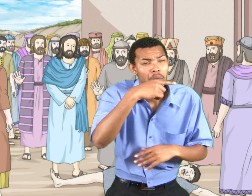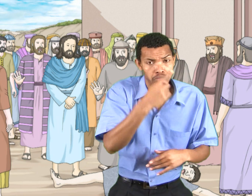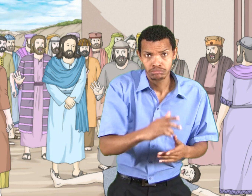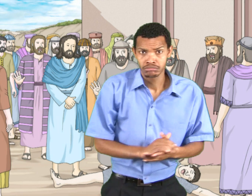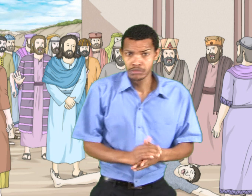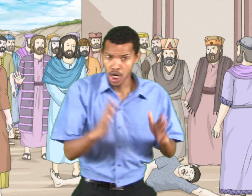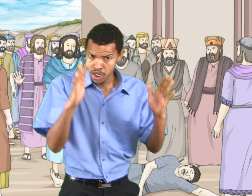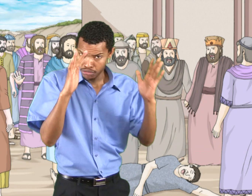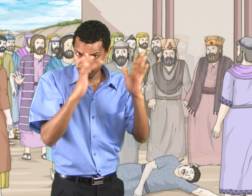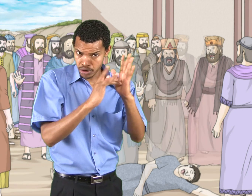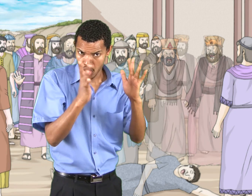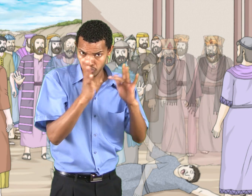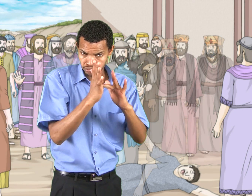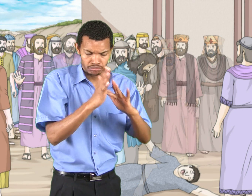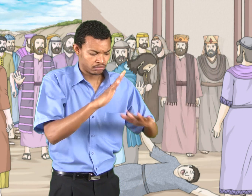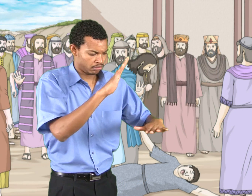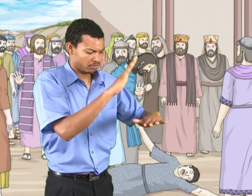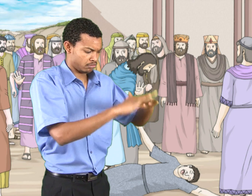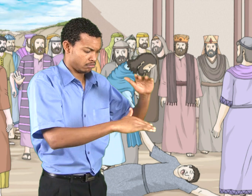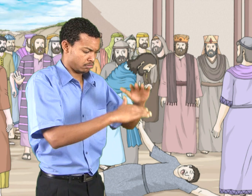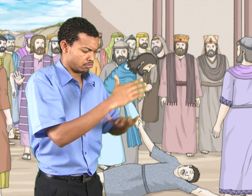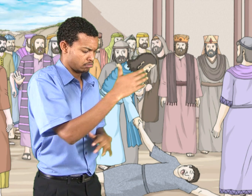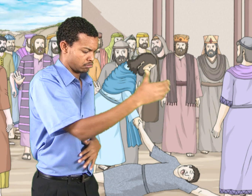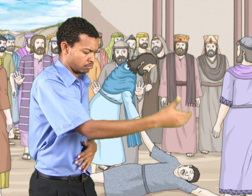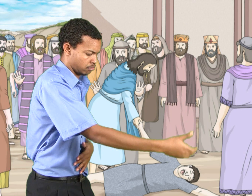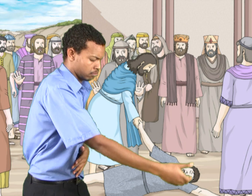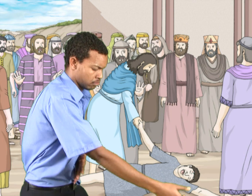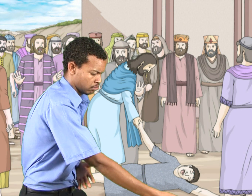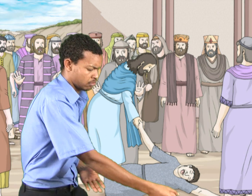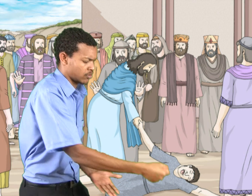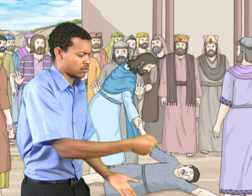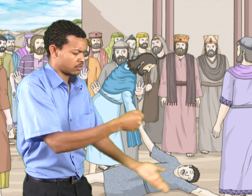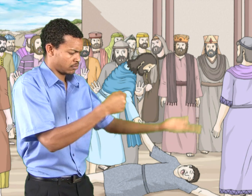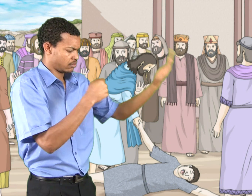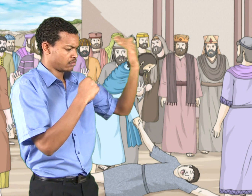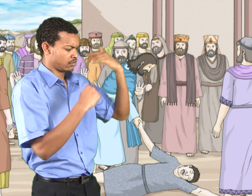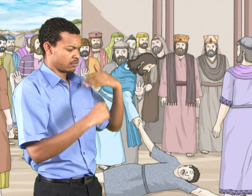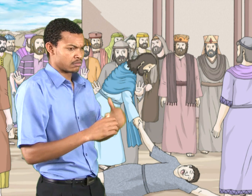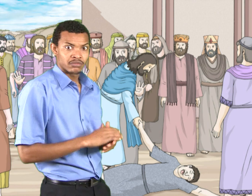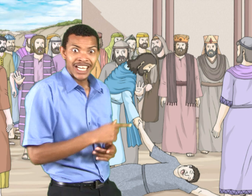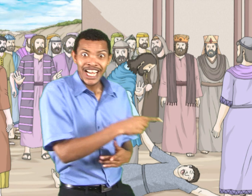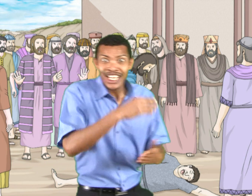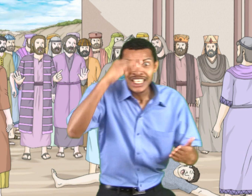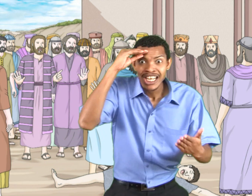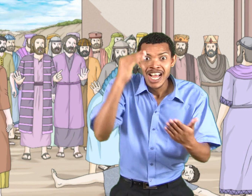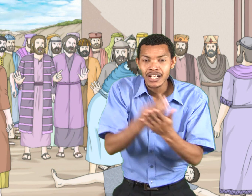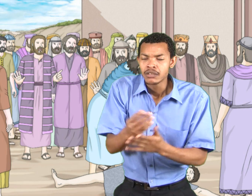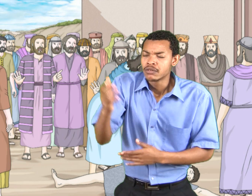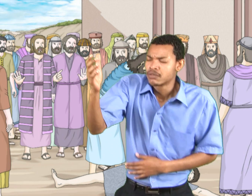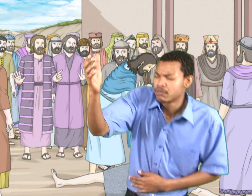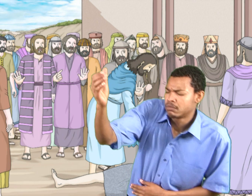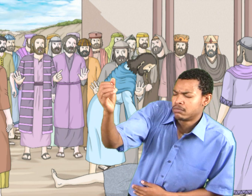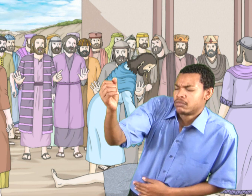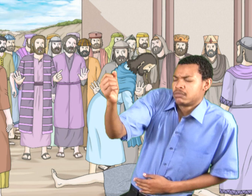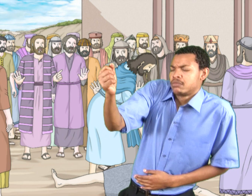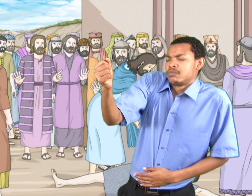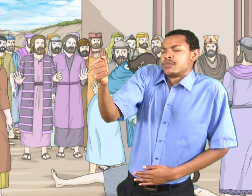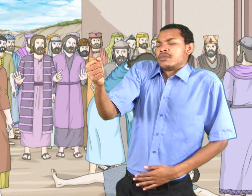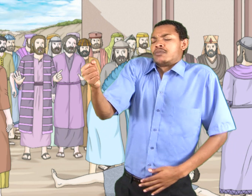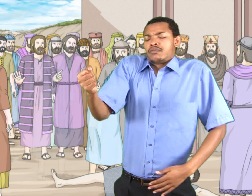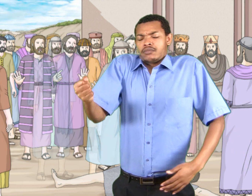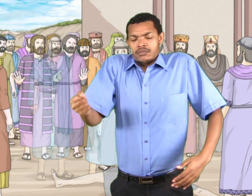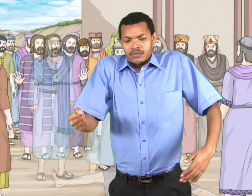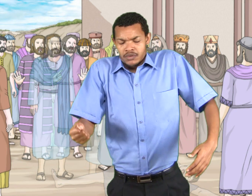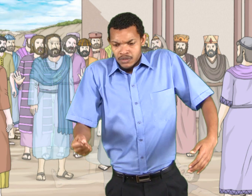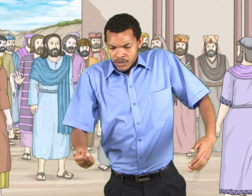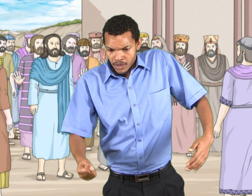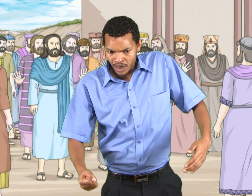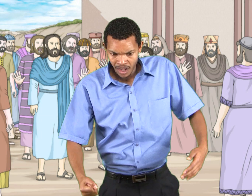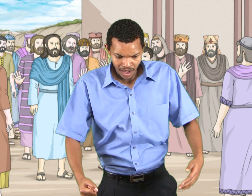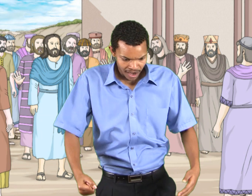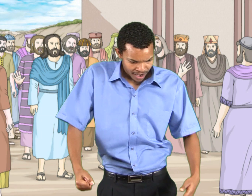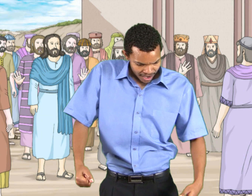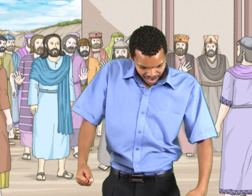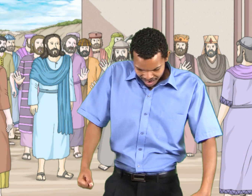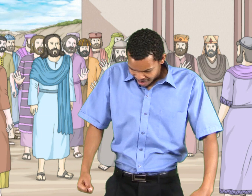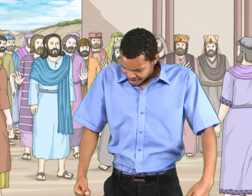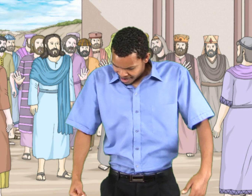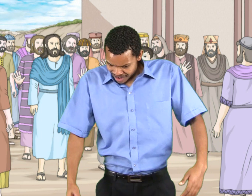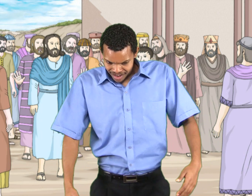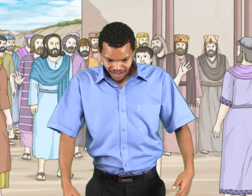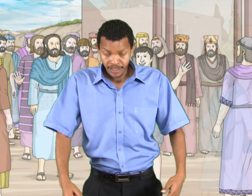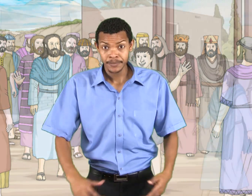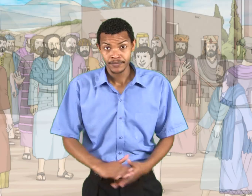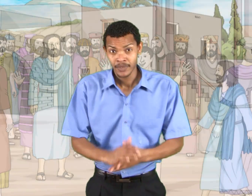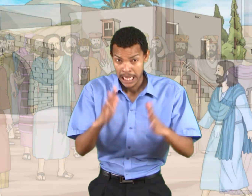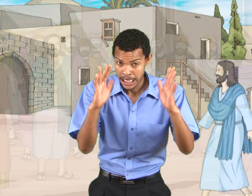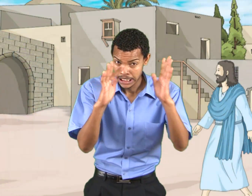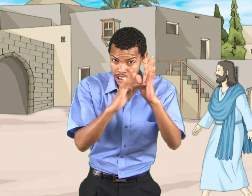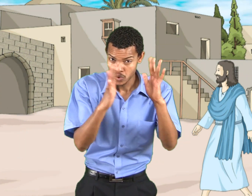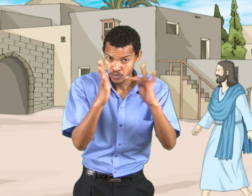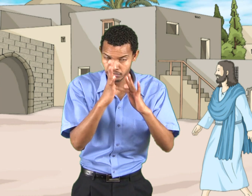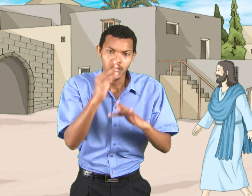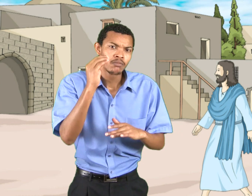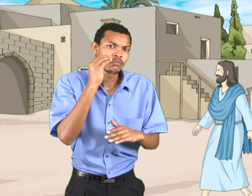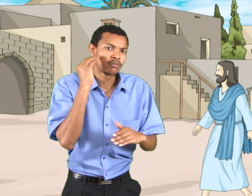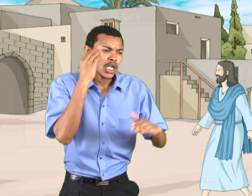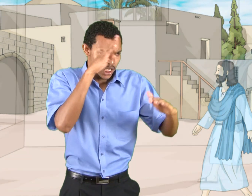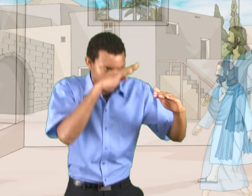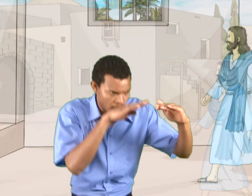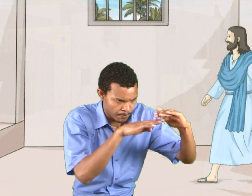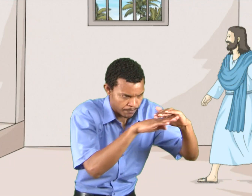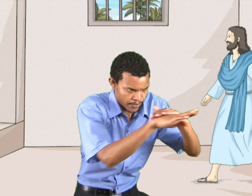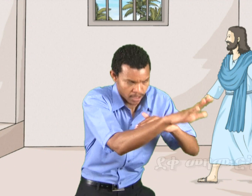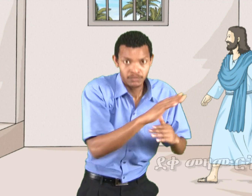But Jesus took him by the hand and helped him to his feet, and he stood up.